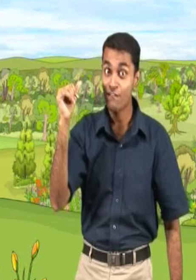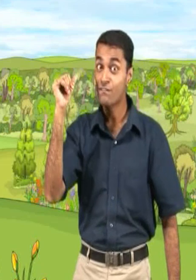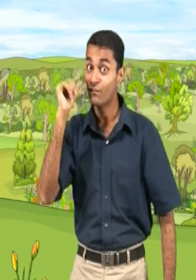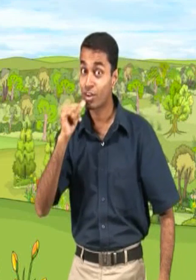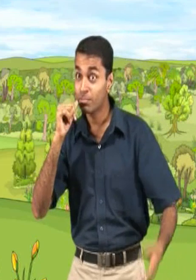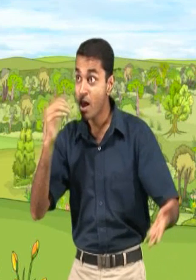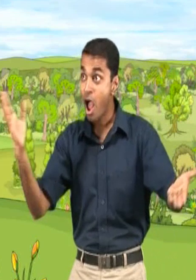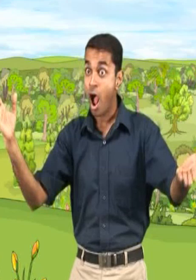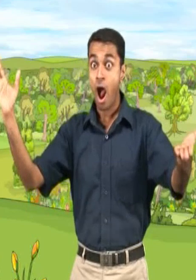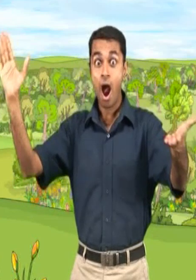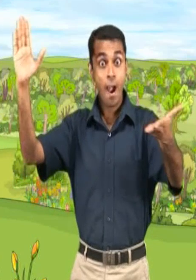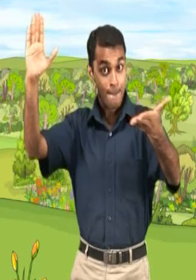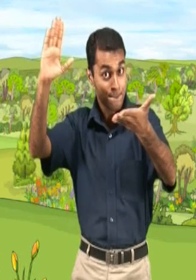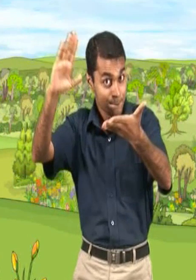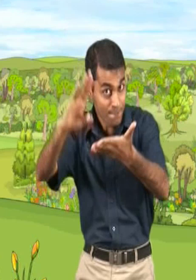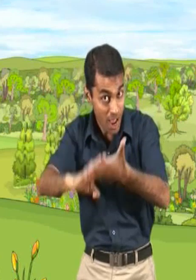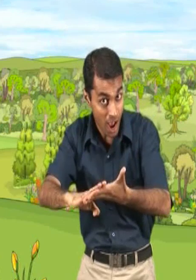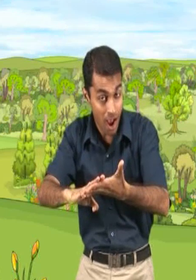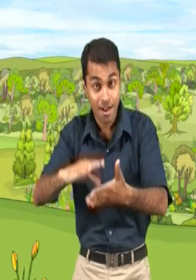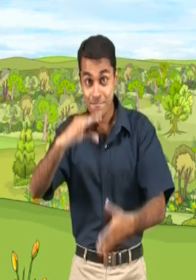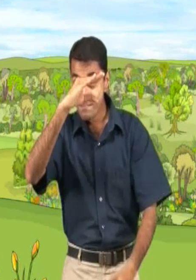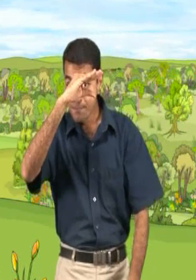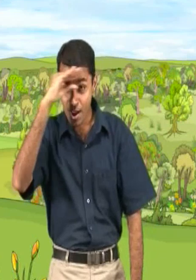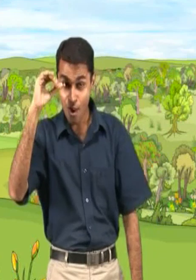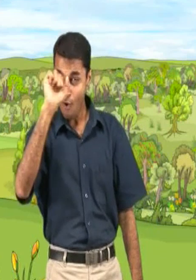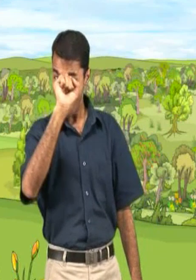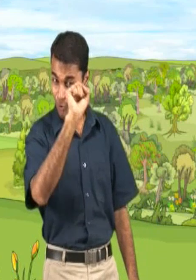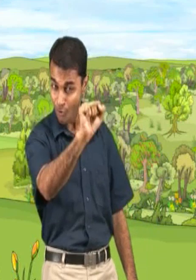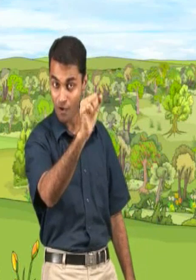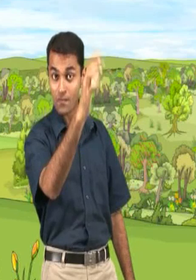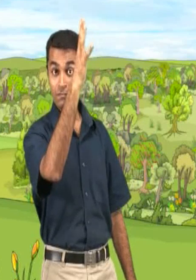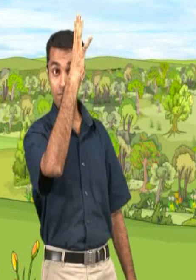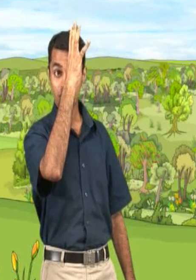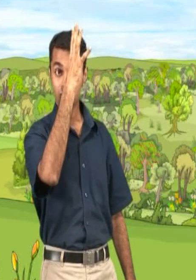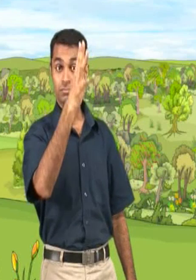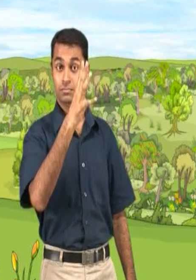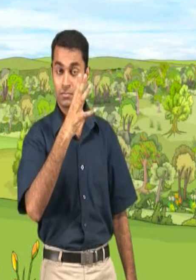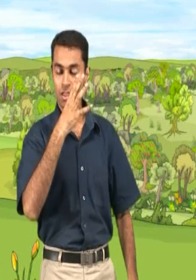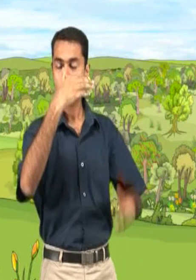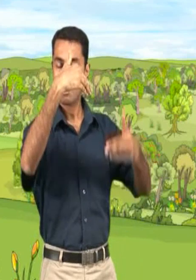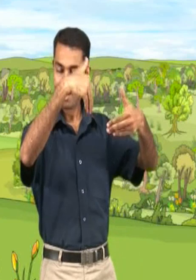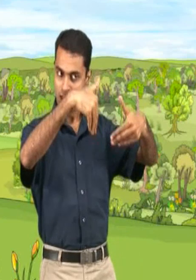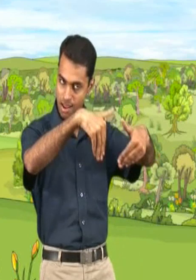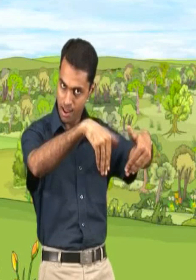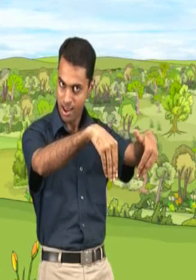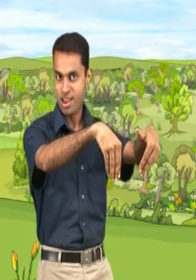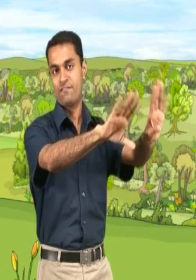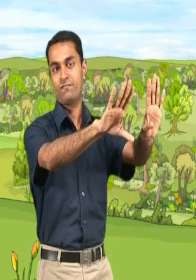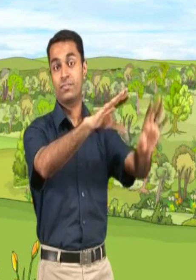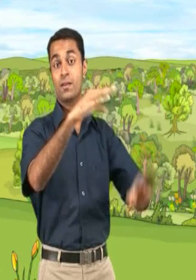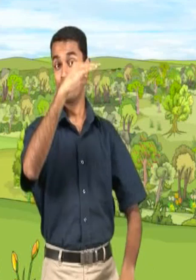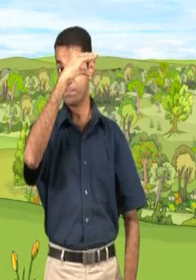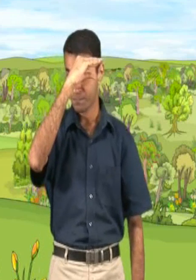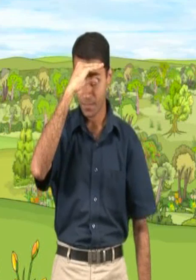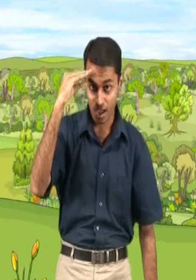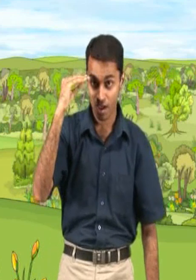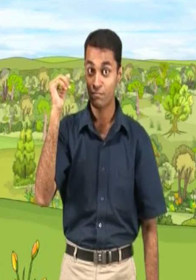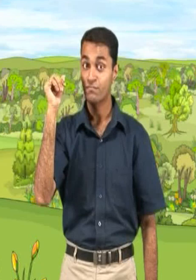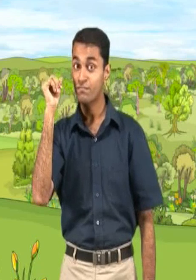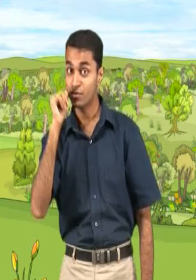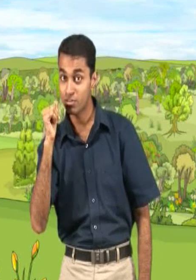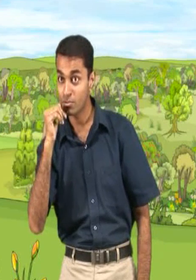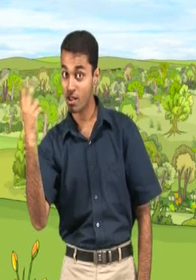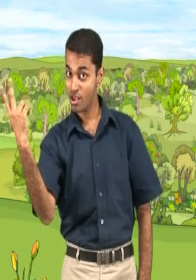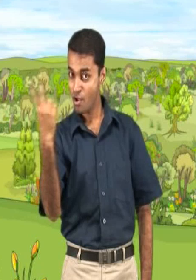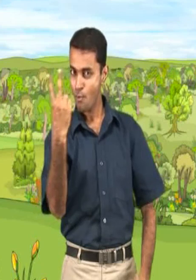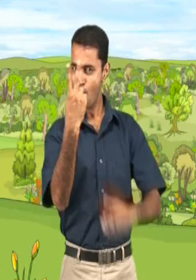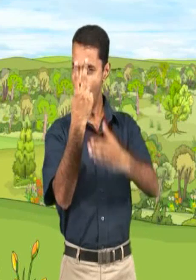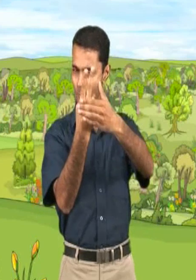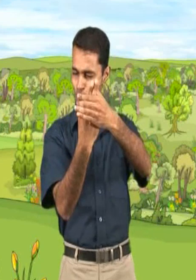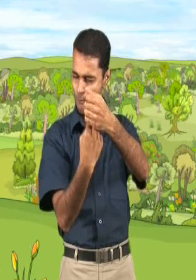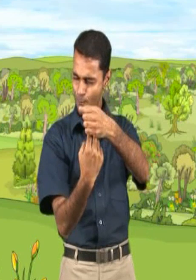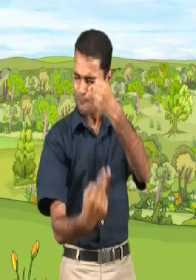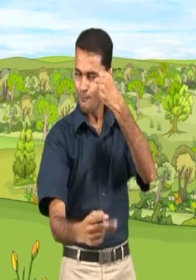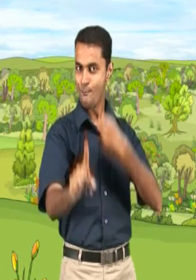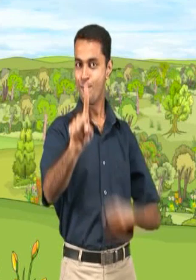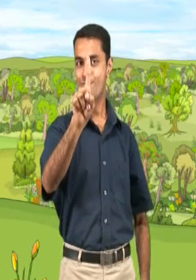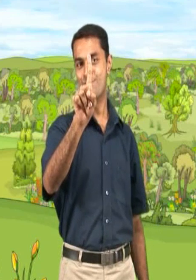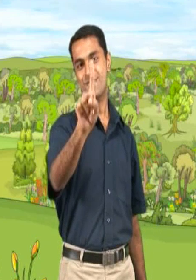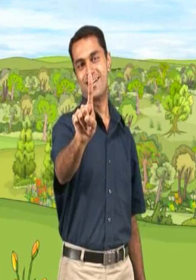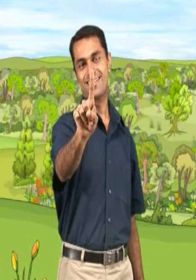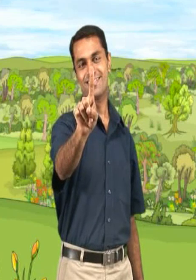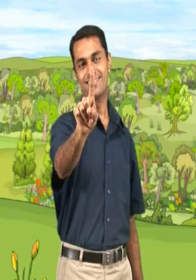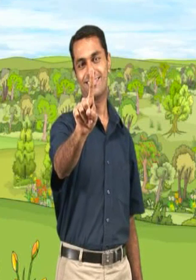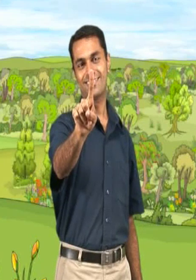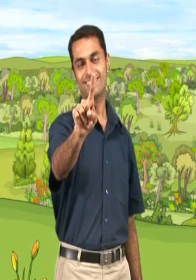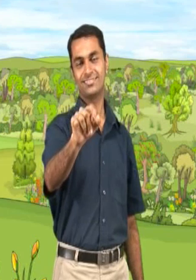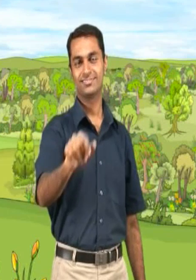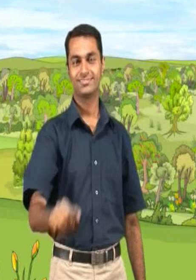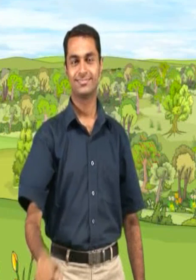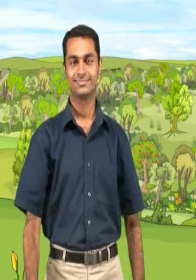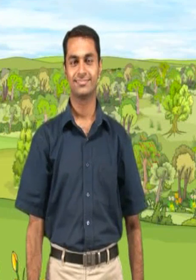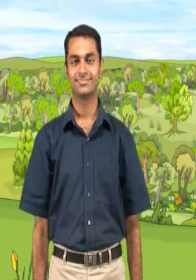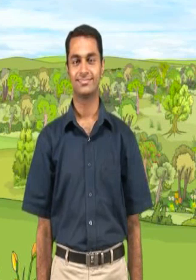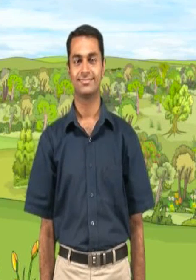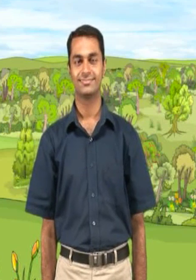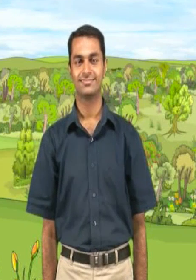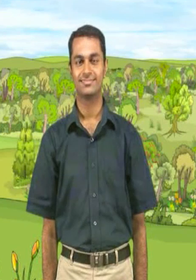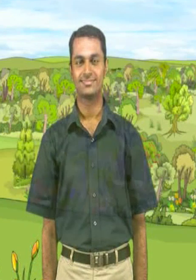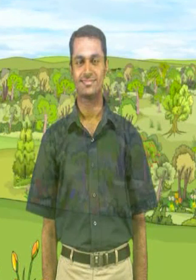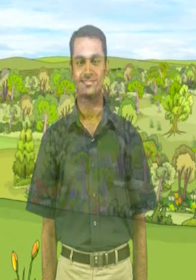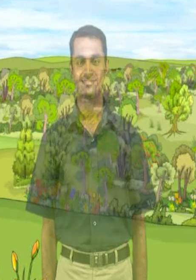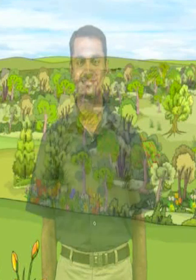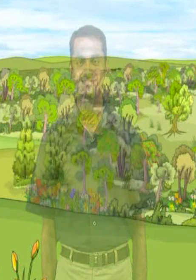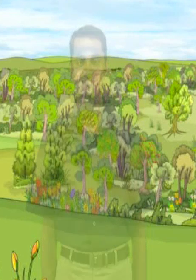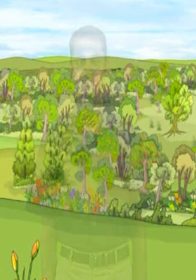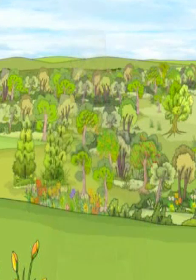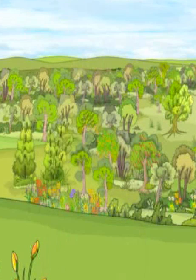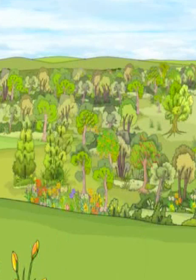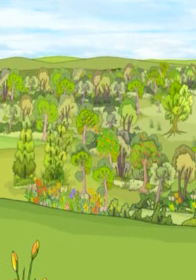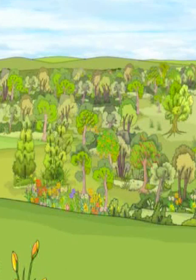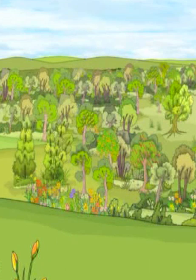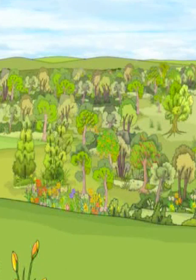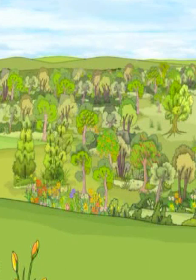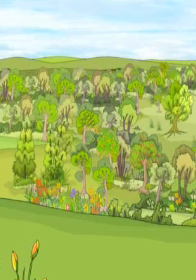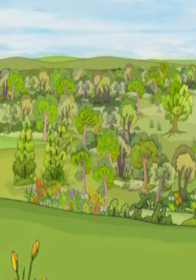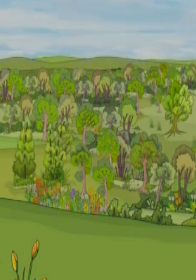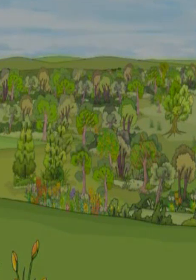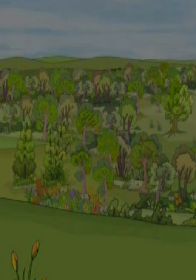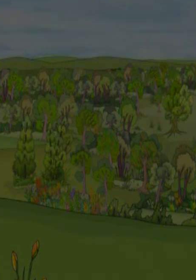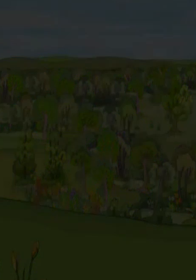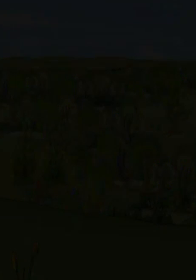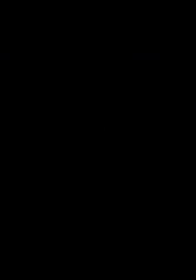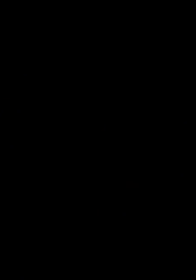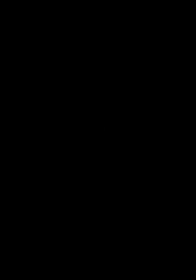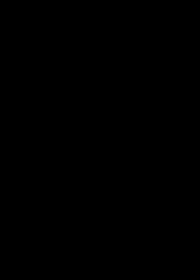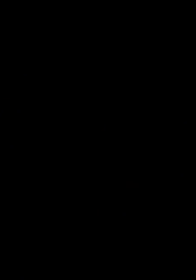And the man and his wife were both naked, and they were not ashamed.